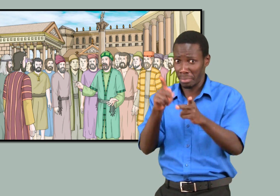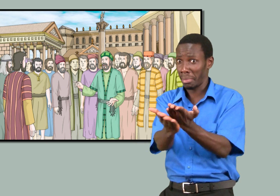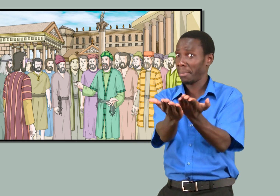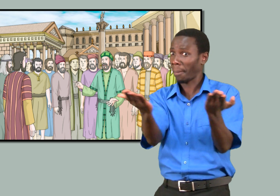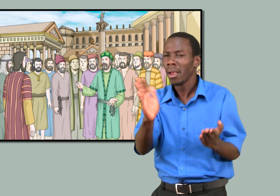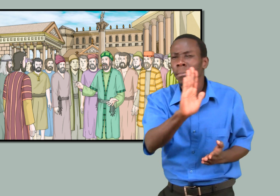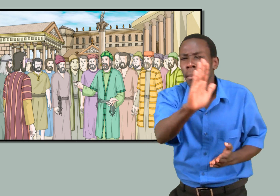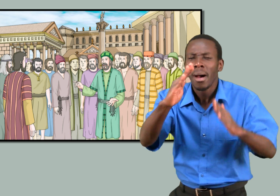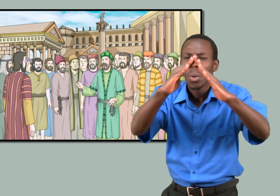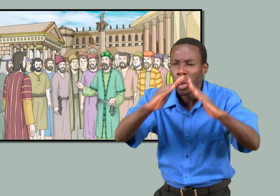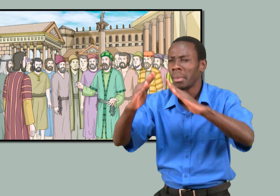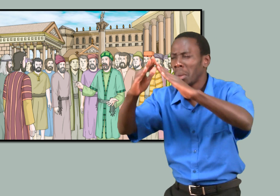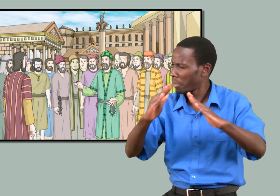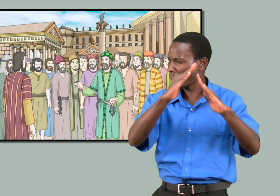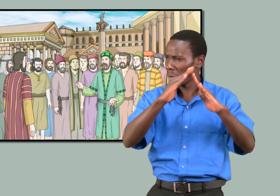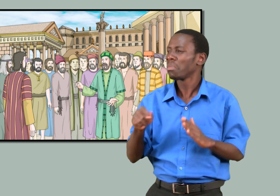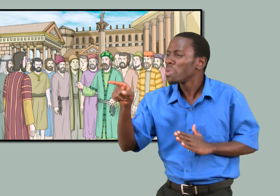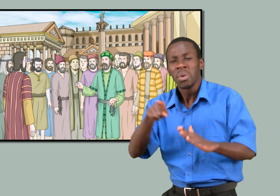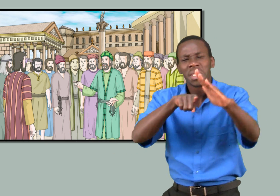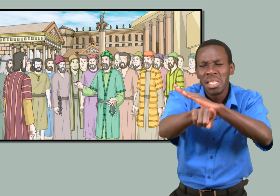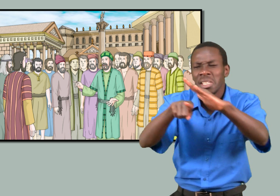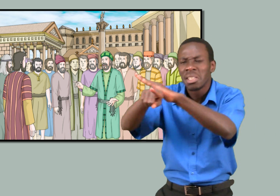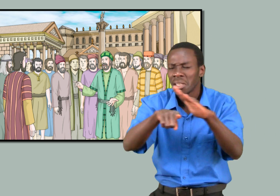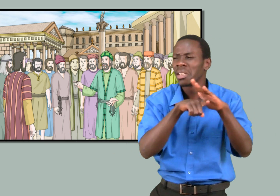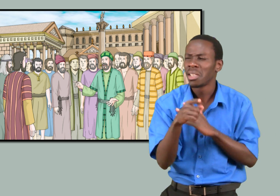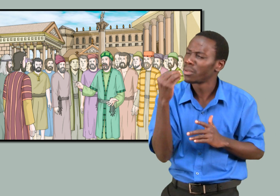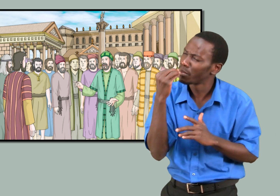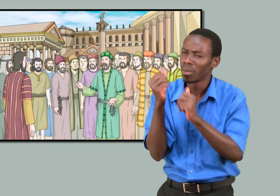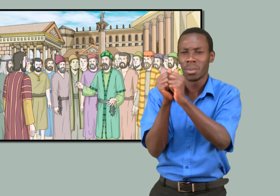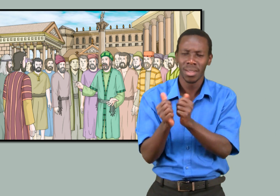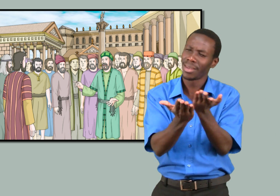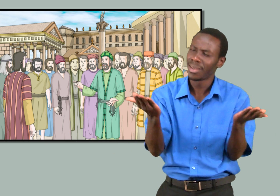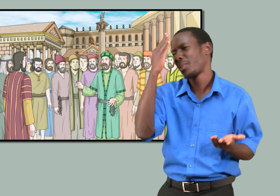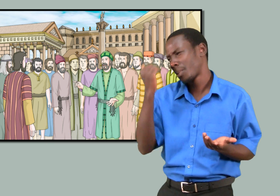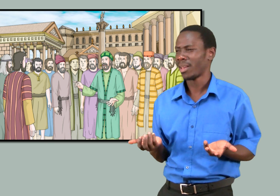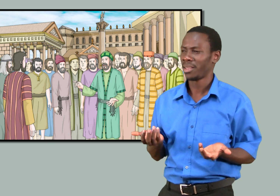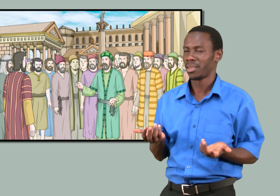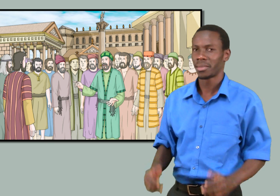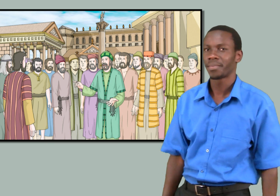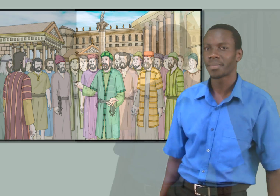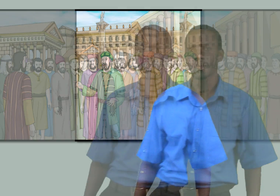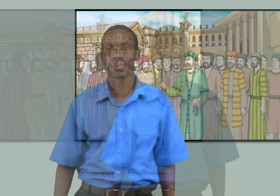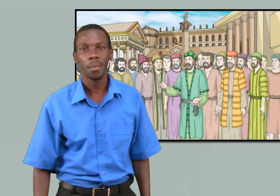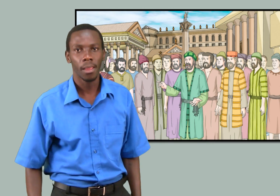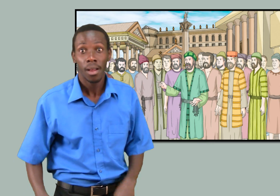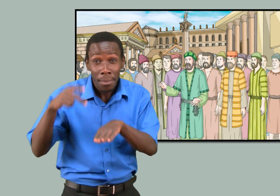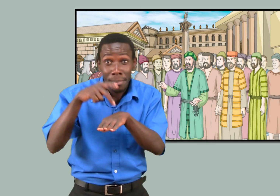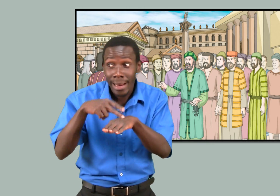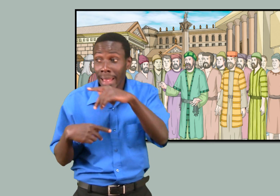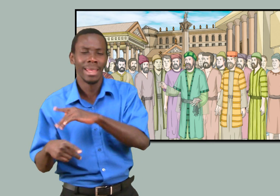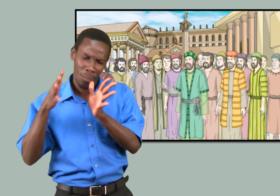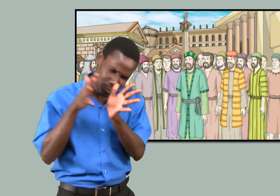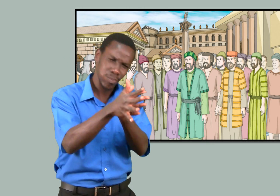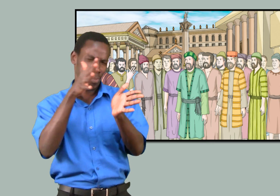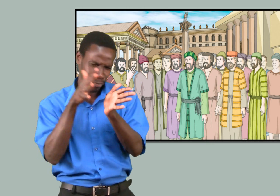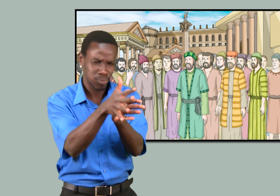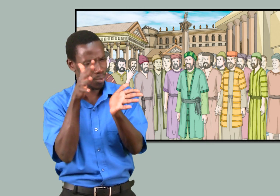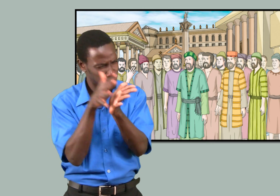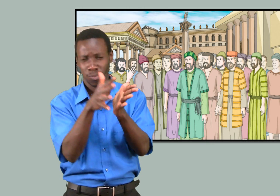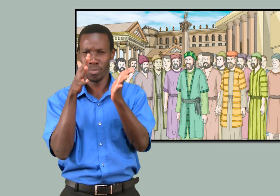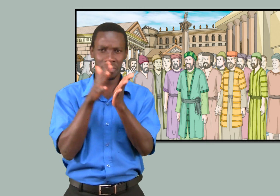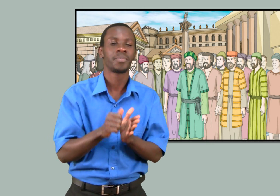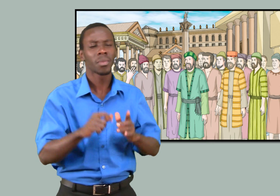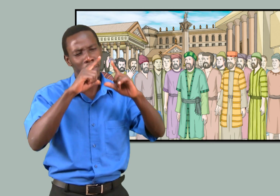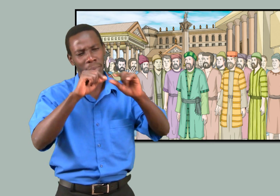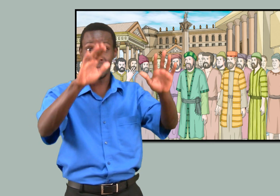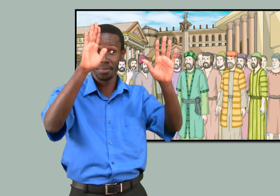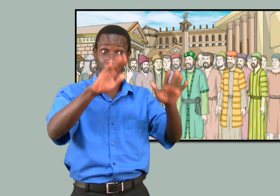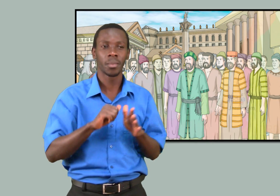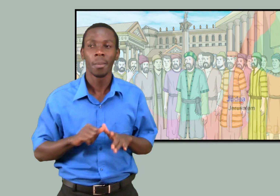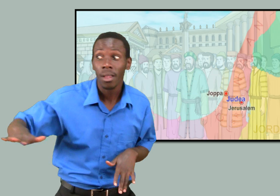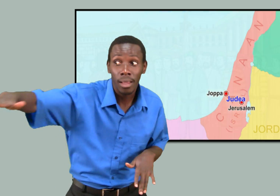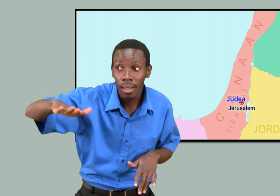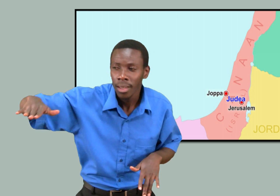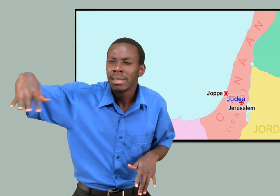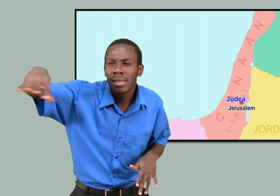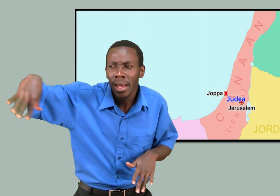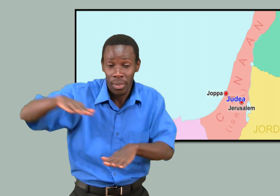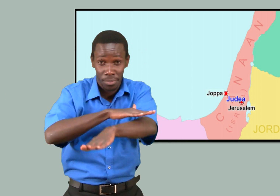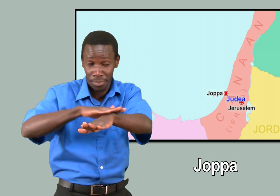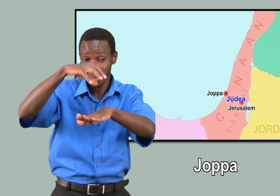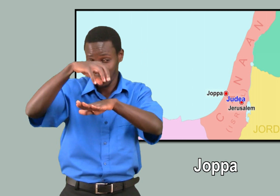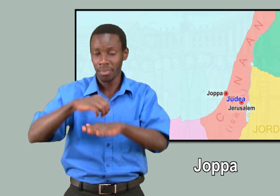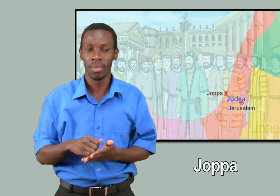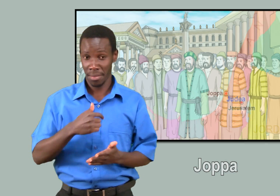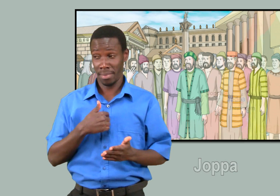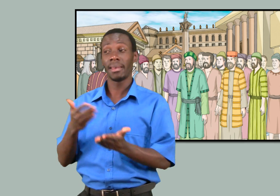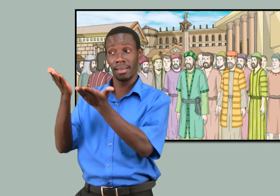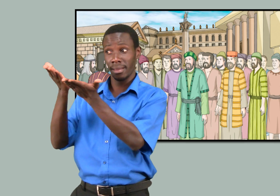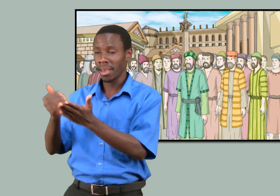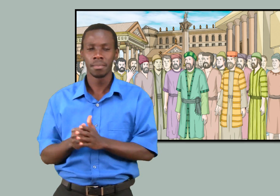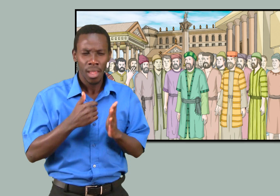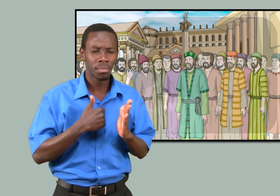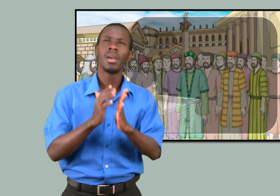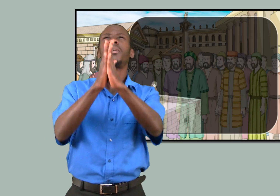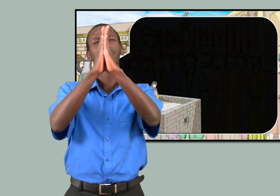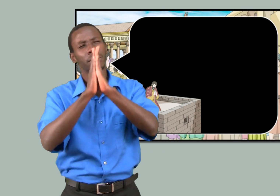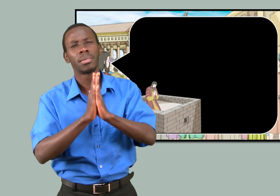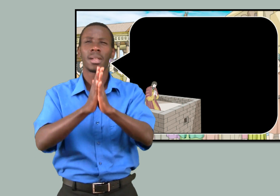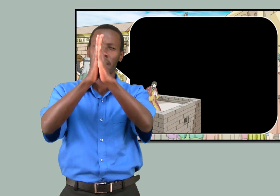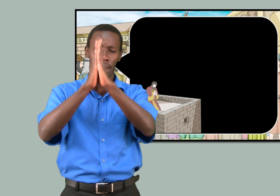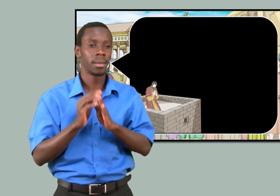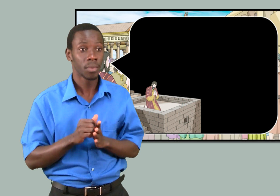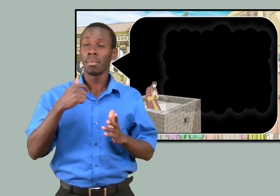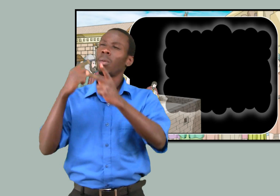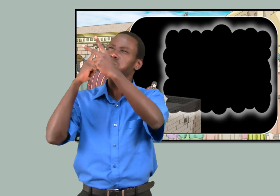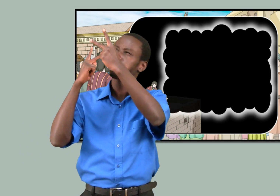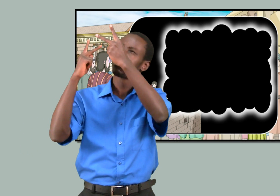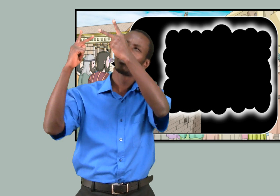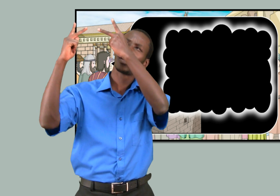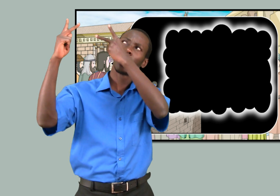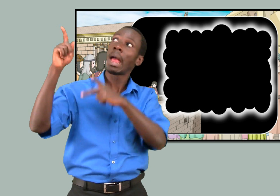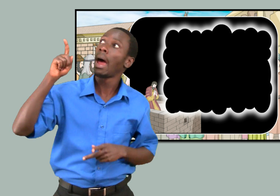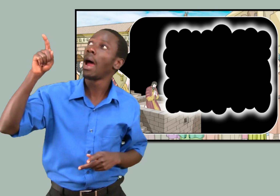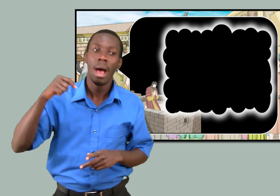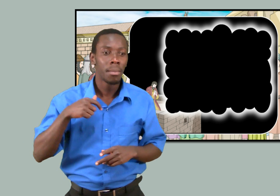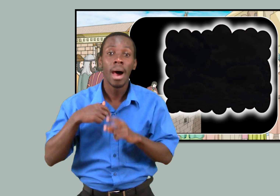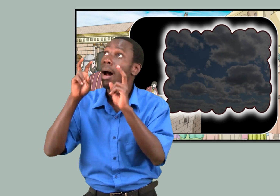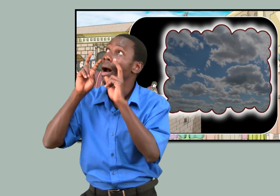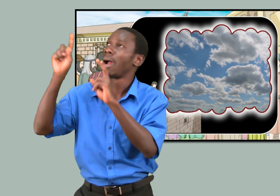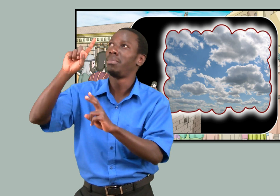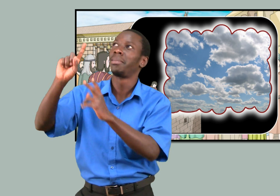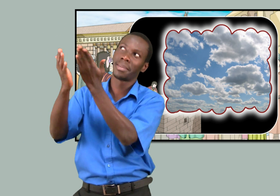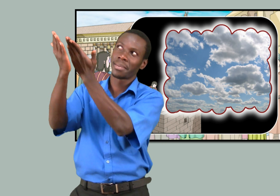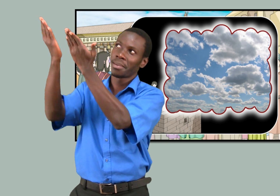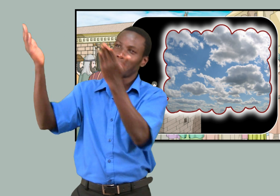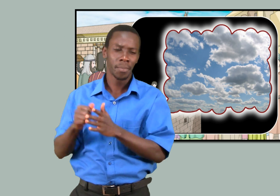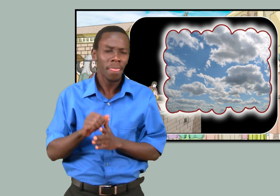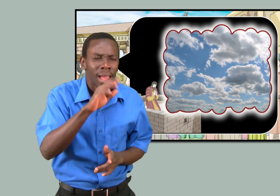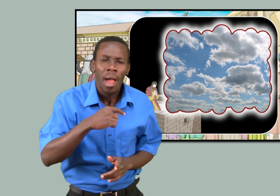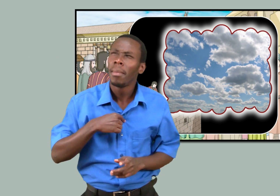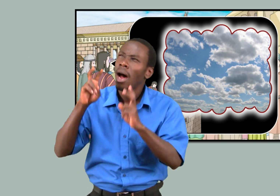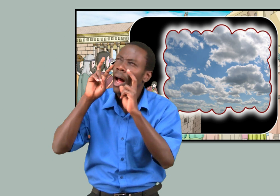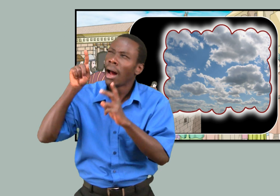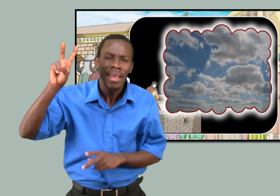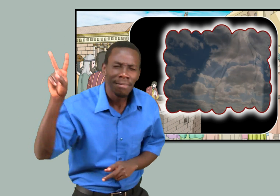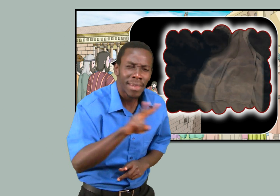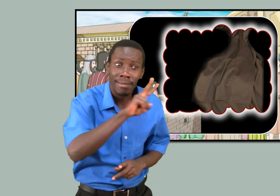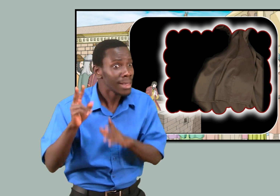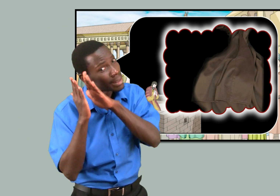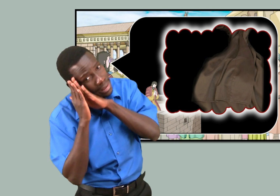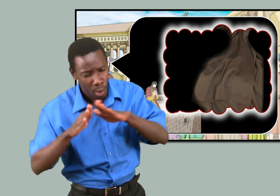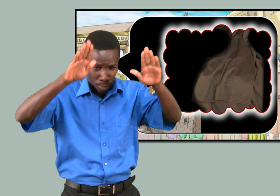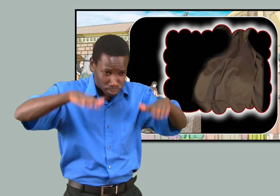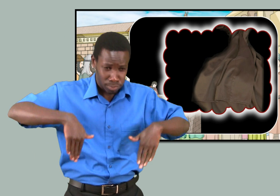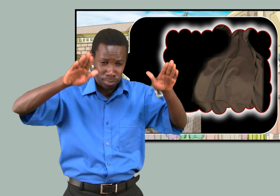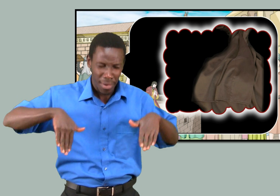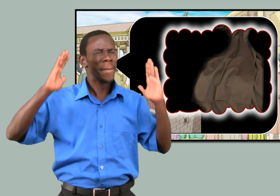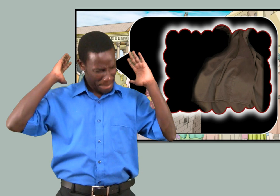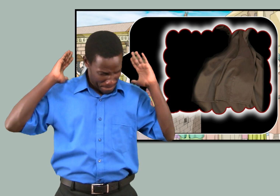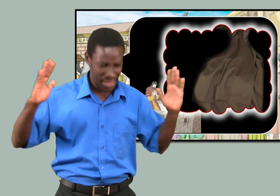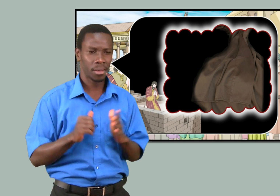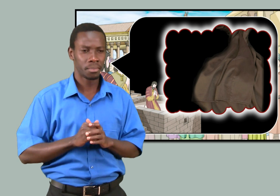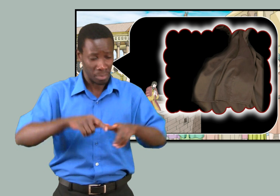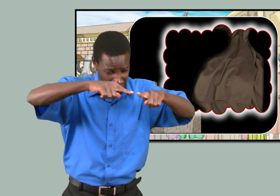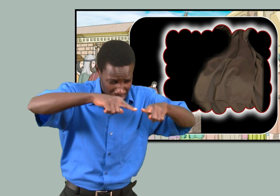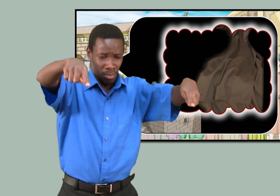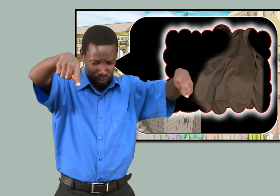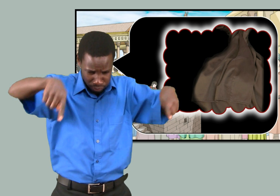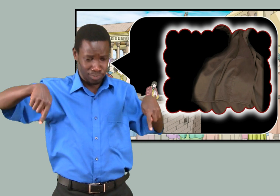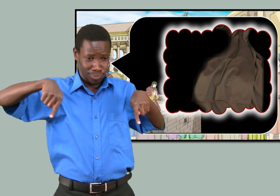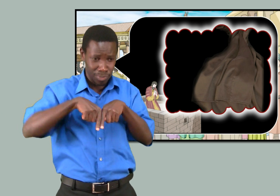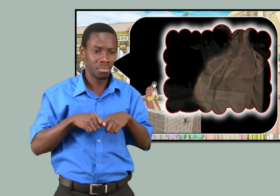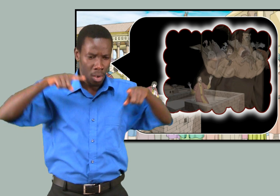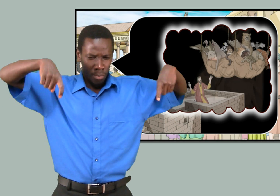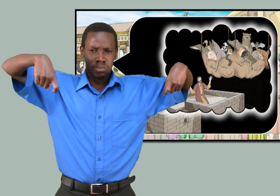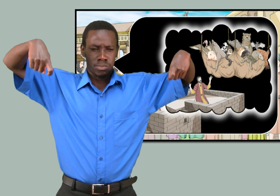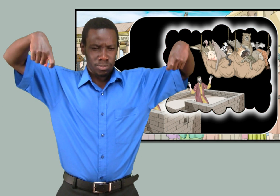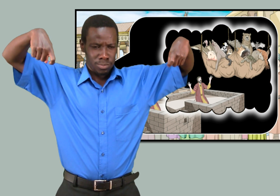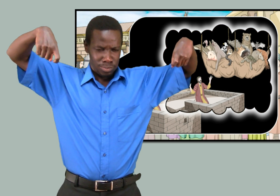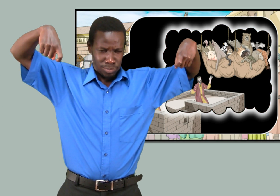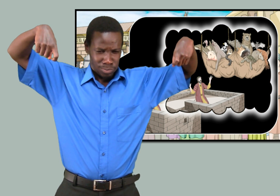But Peter began and explained to them the whole sequence of events: “I was in the city of Joppa praying, and in a trance I saw a vision of something like a large sheet being let down from heaven by its four corners, and it came right down to me.